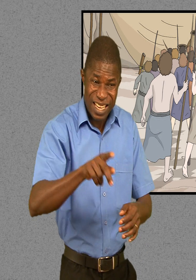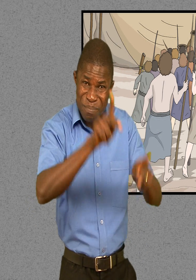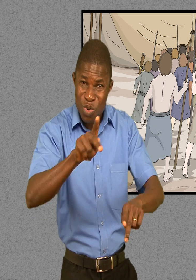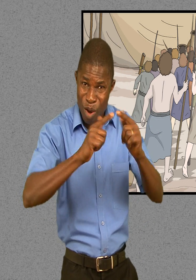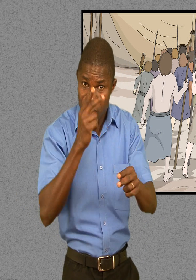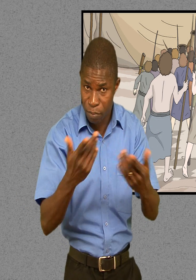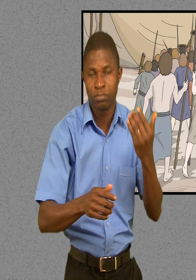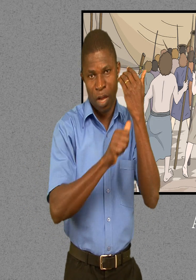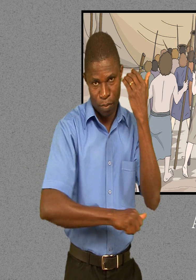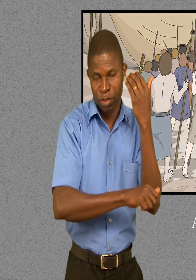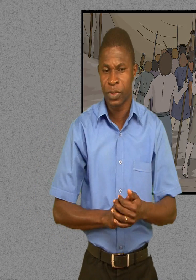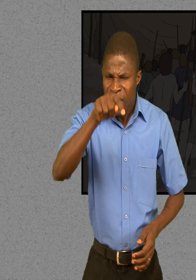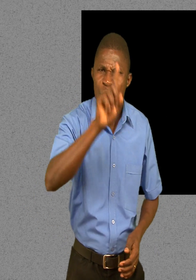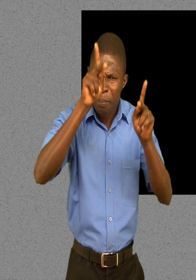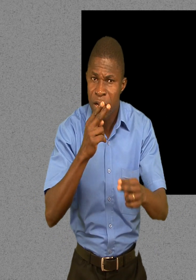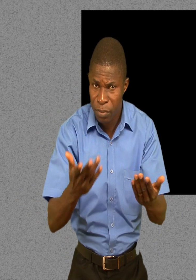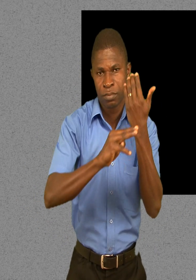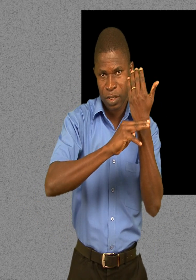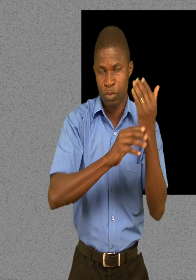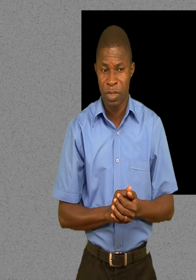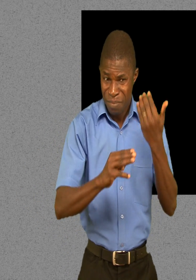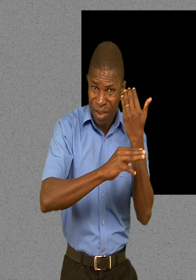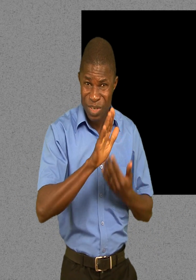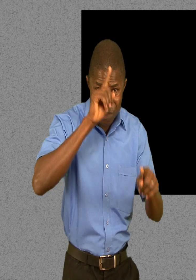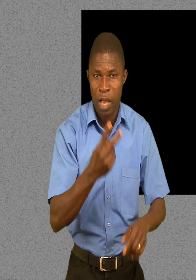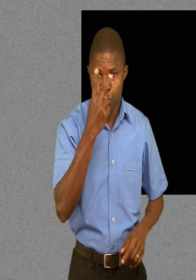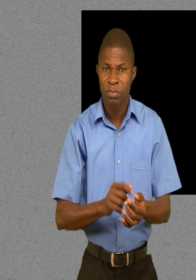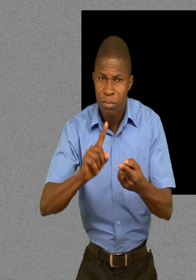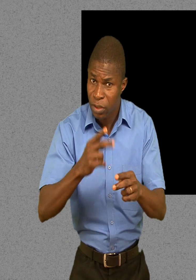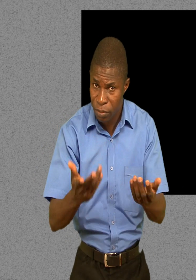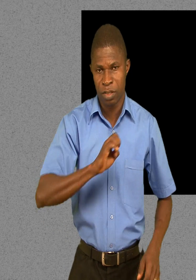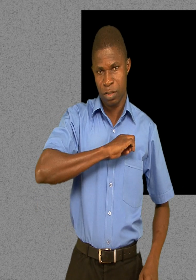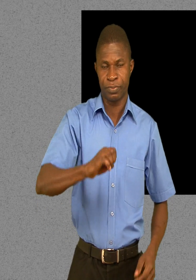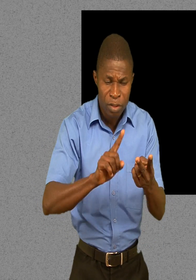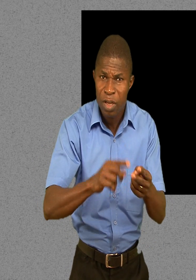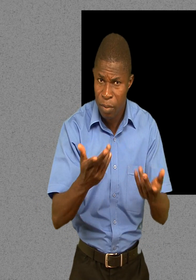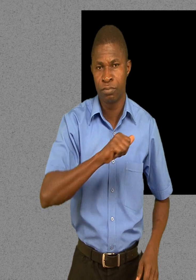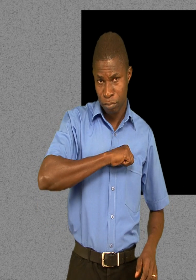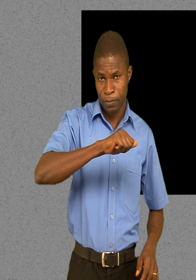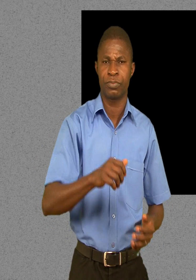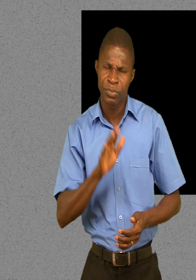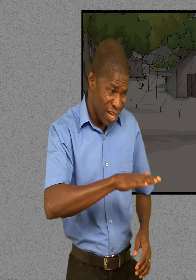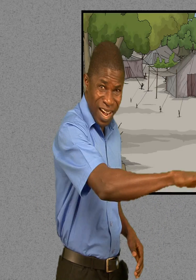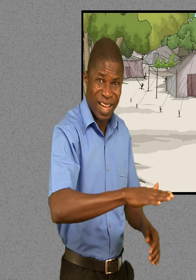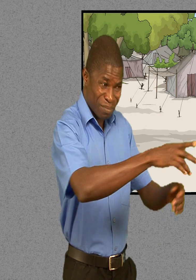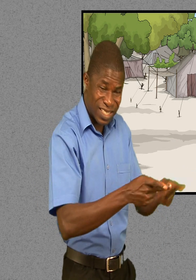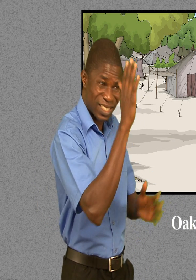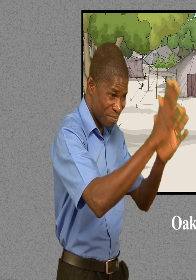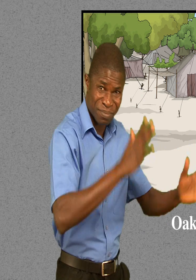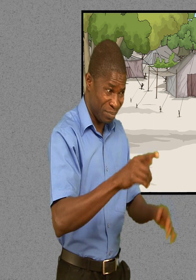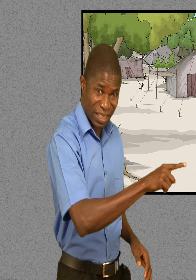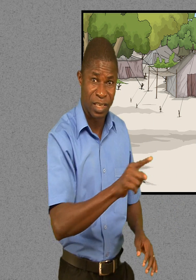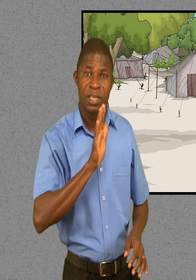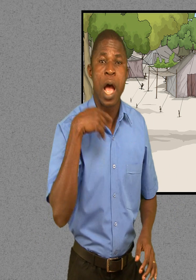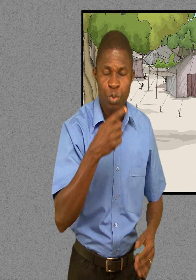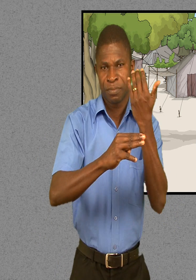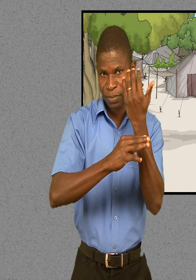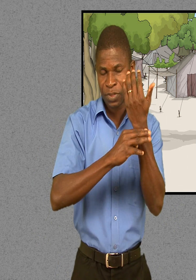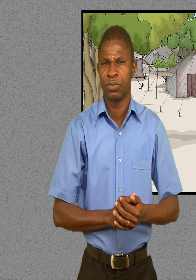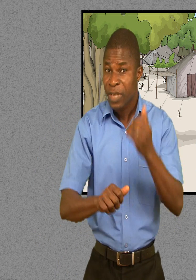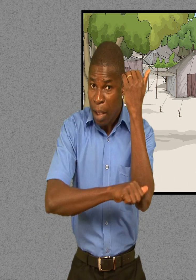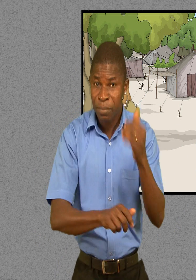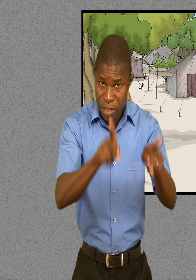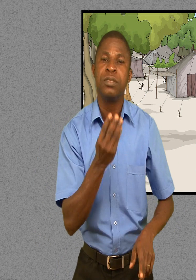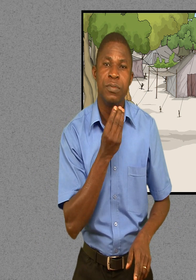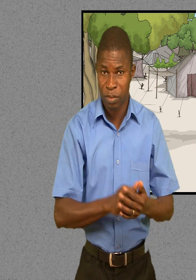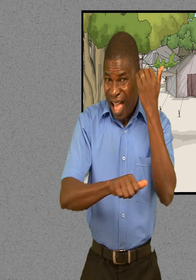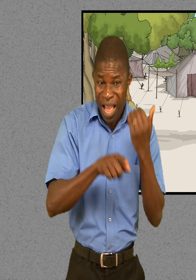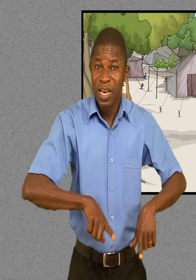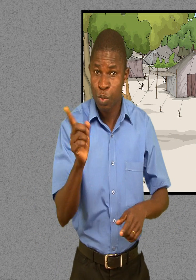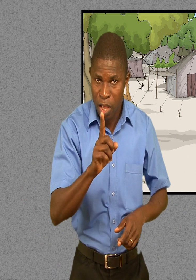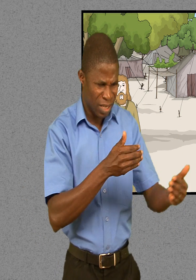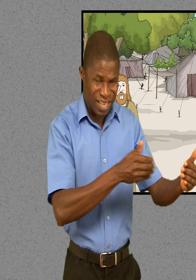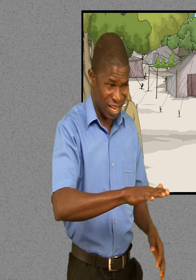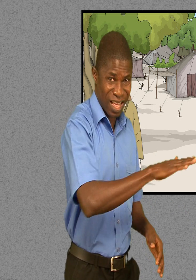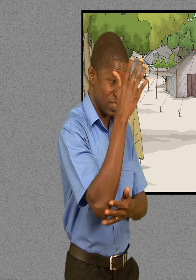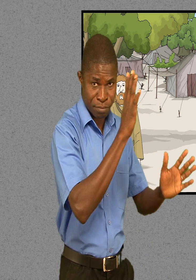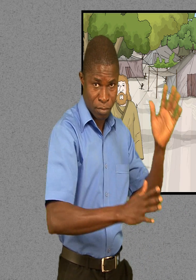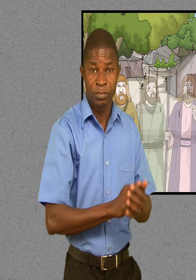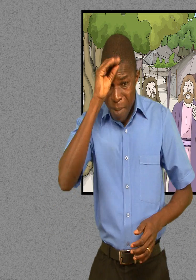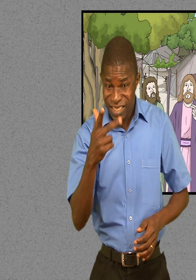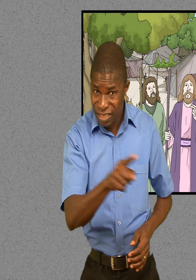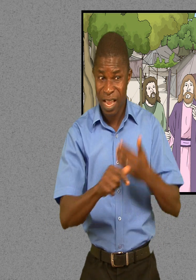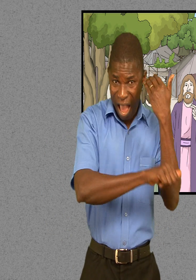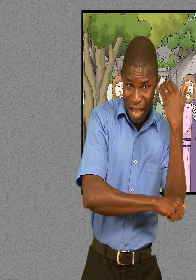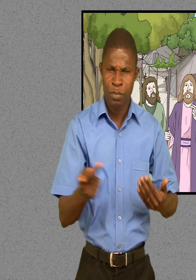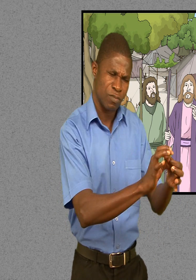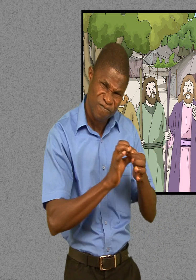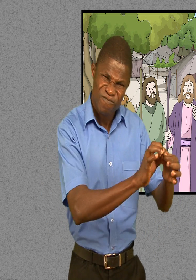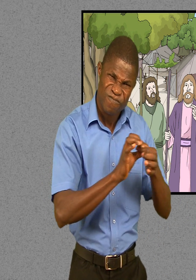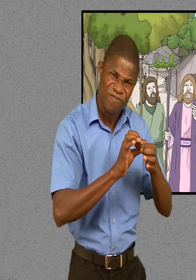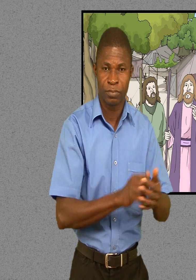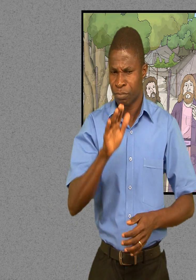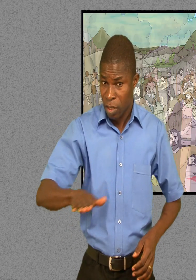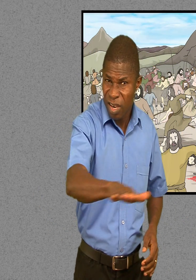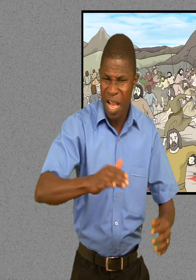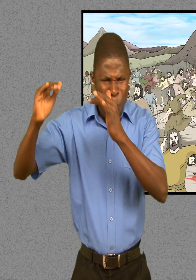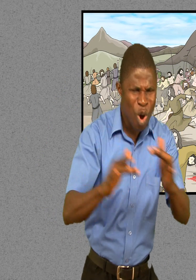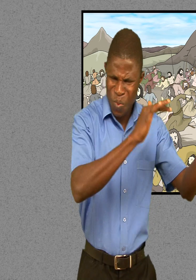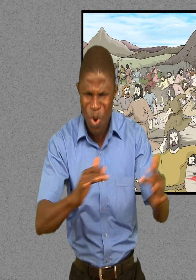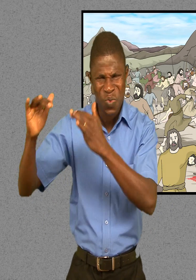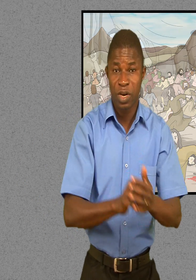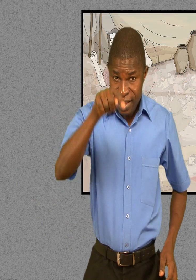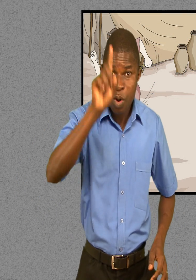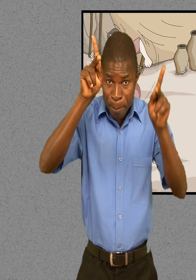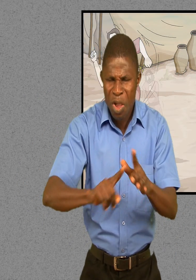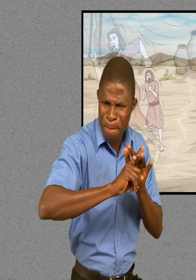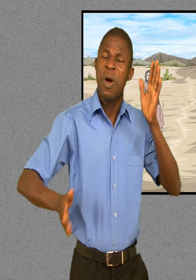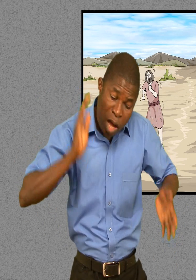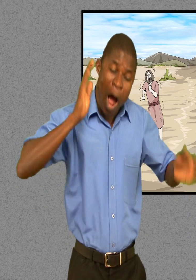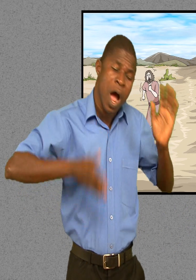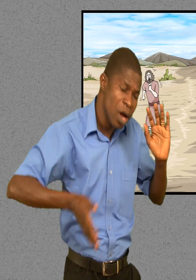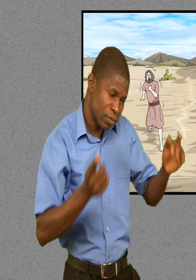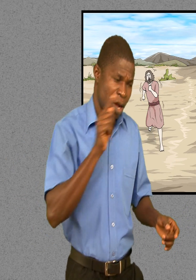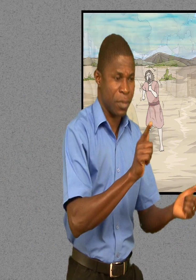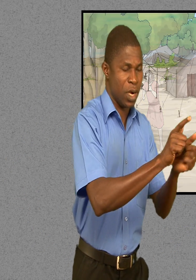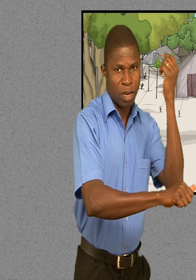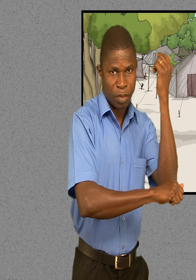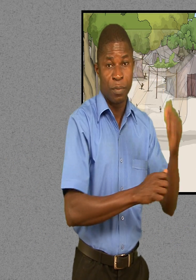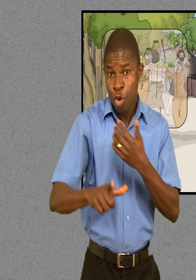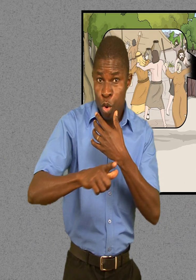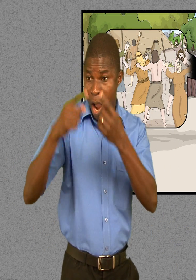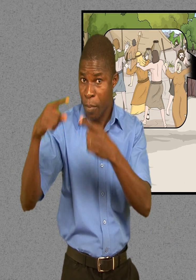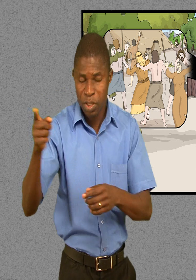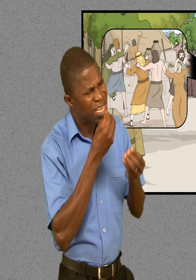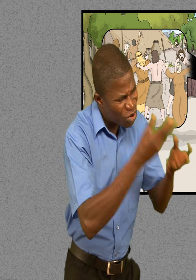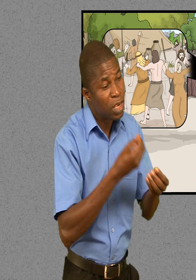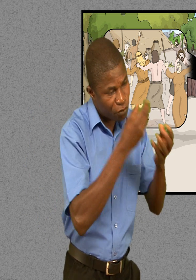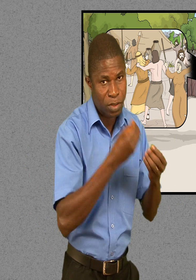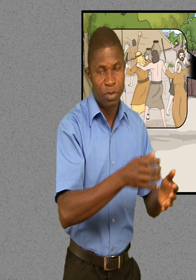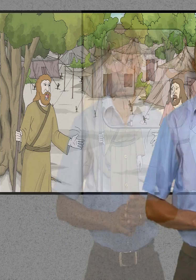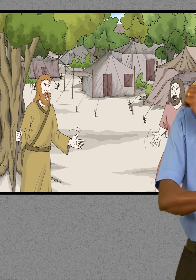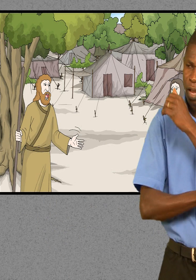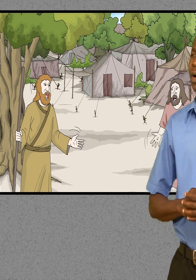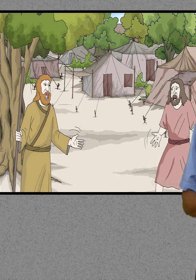Now Abram was living near the Oaks of Mamre the Amorite, a brother of Eshcol and Aner, all of whom were bound by treaty to Abram.